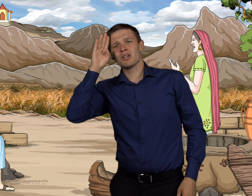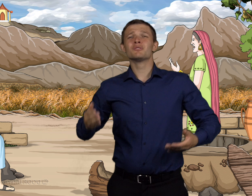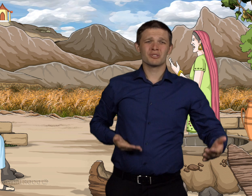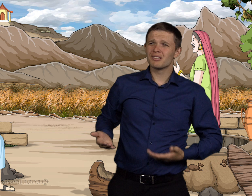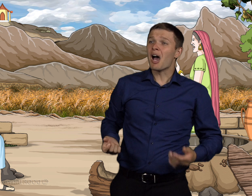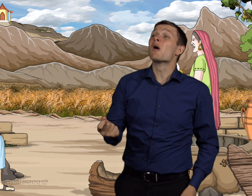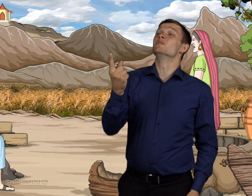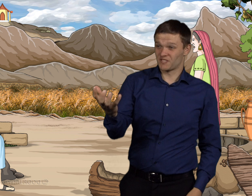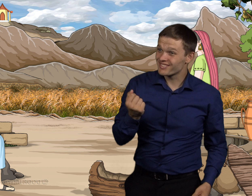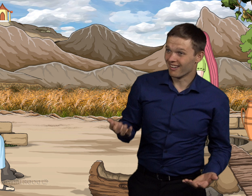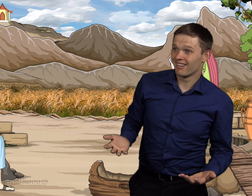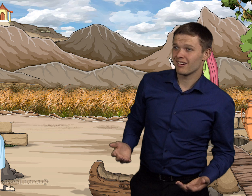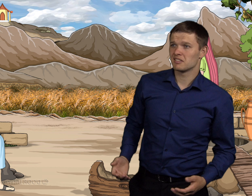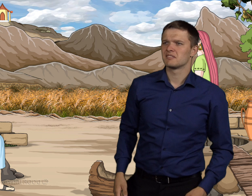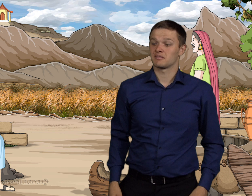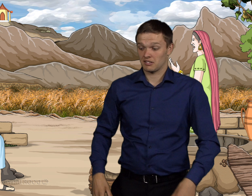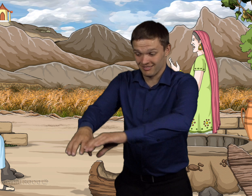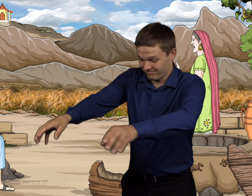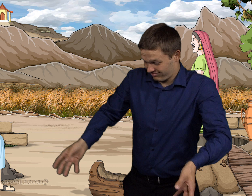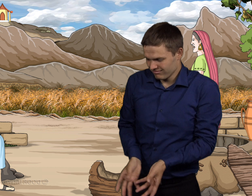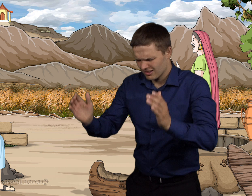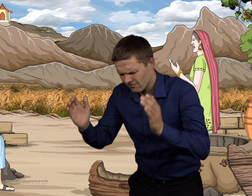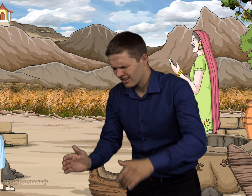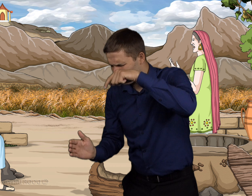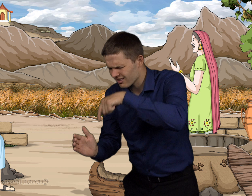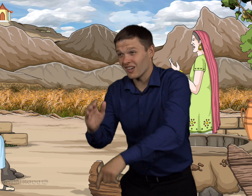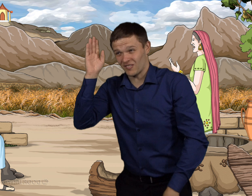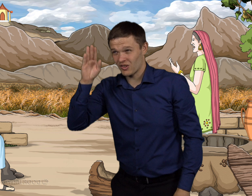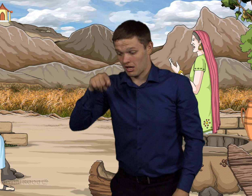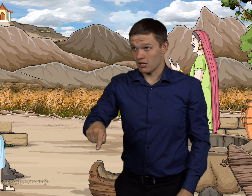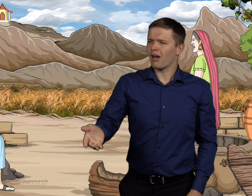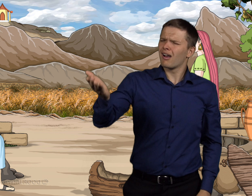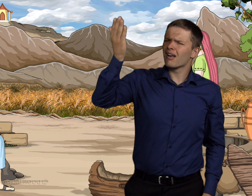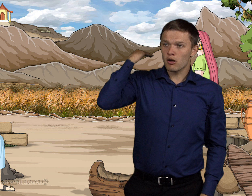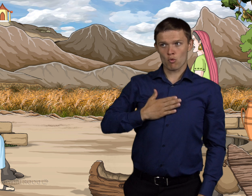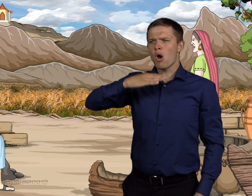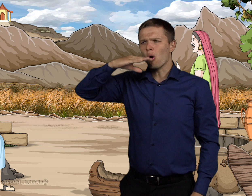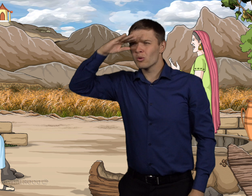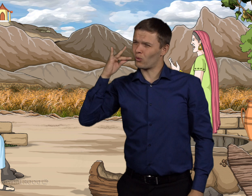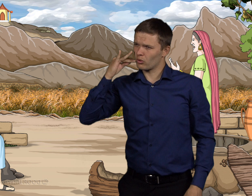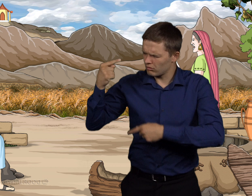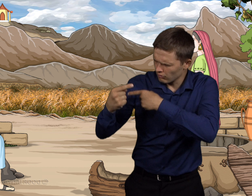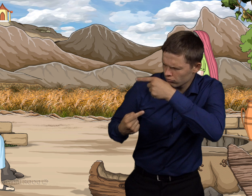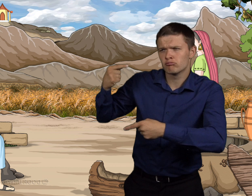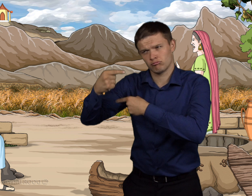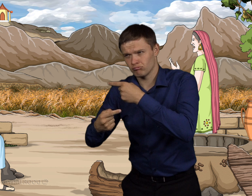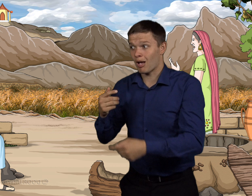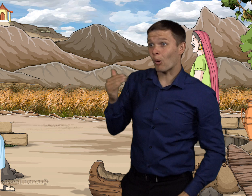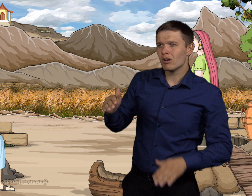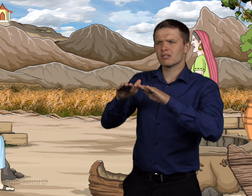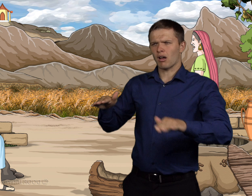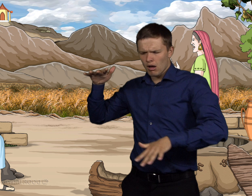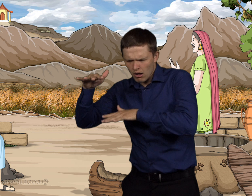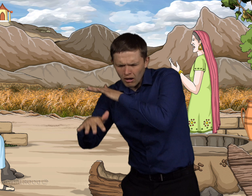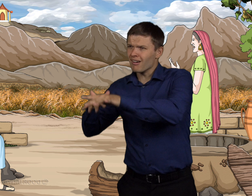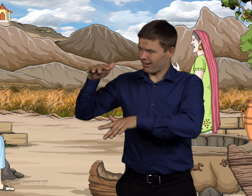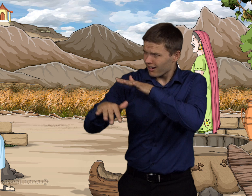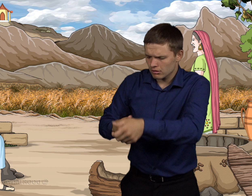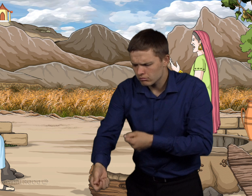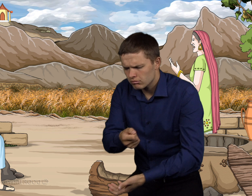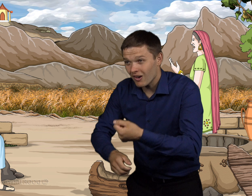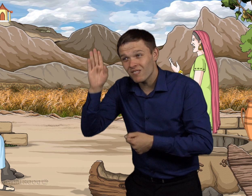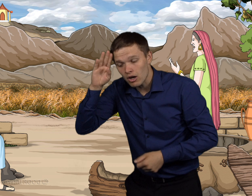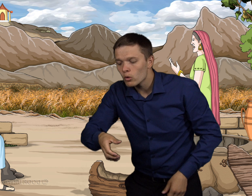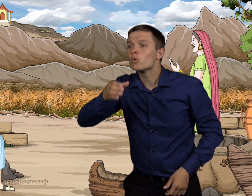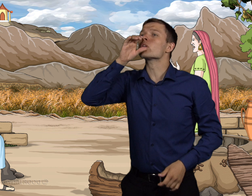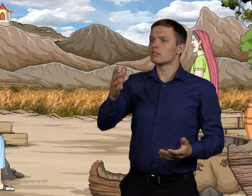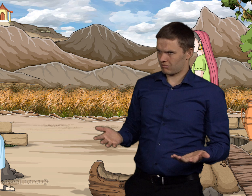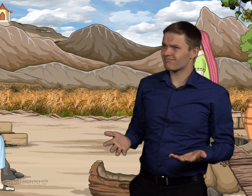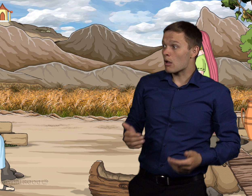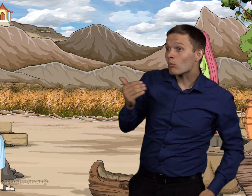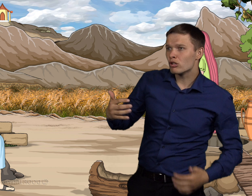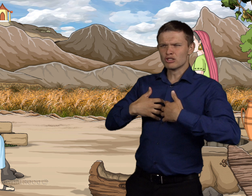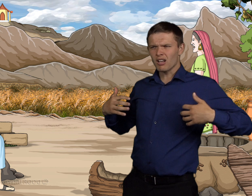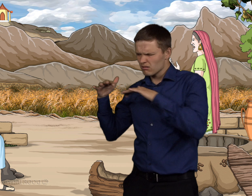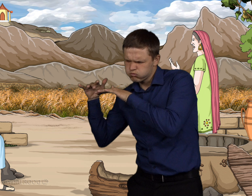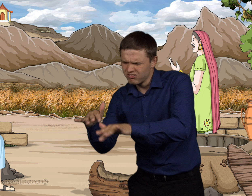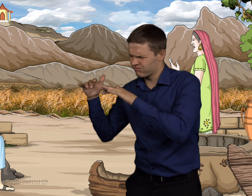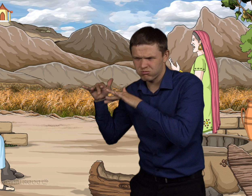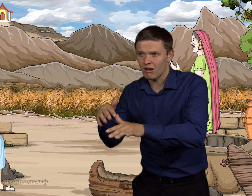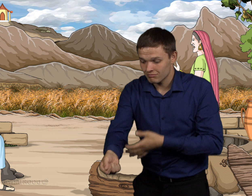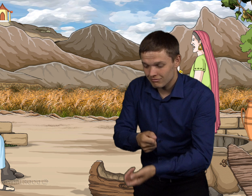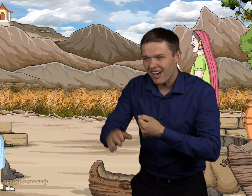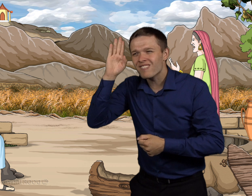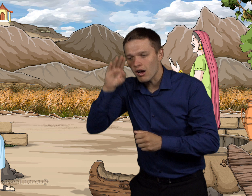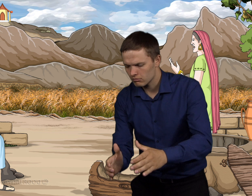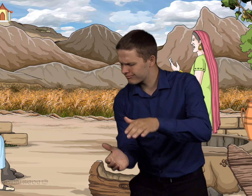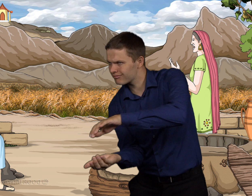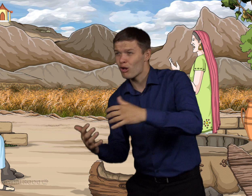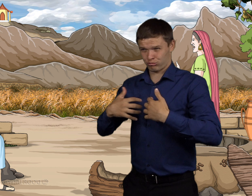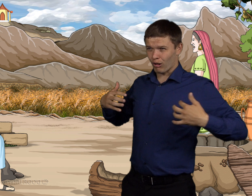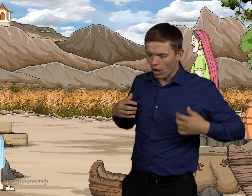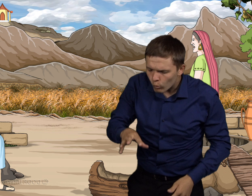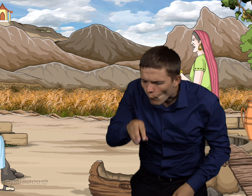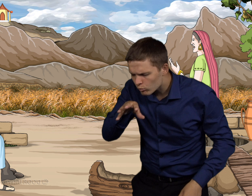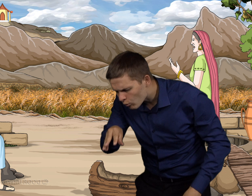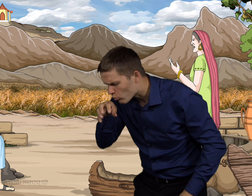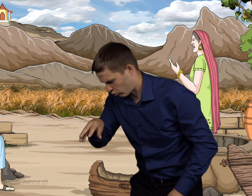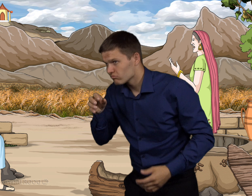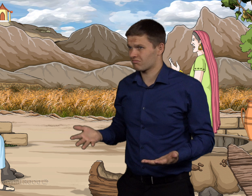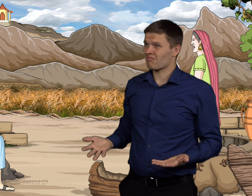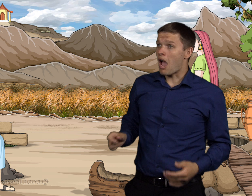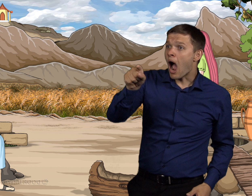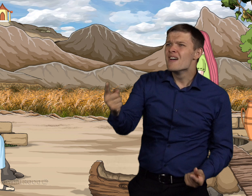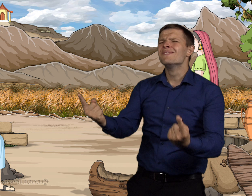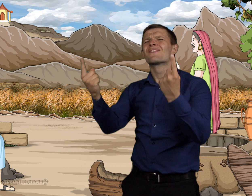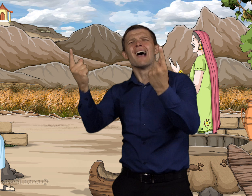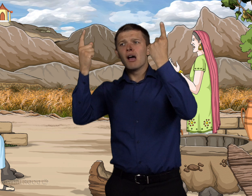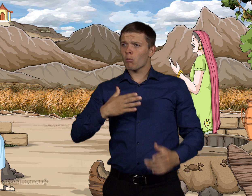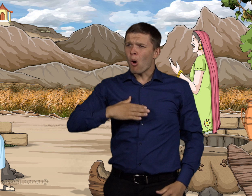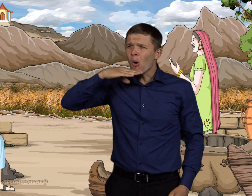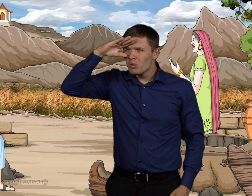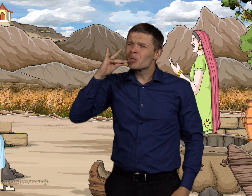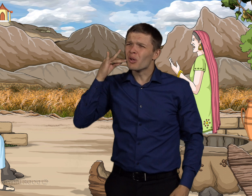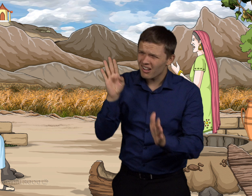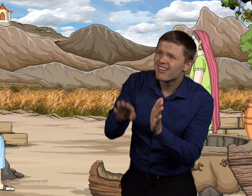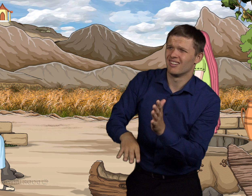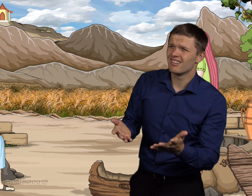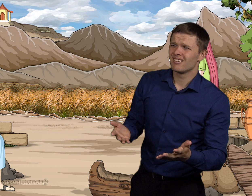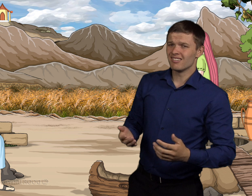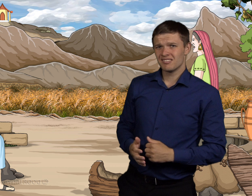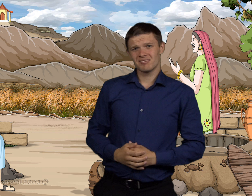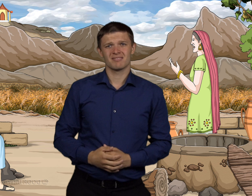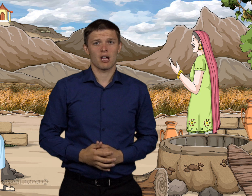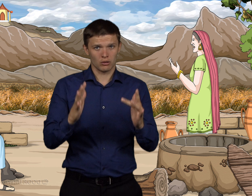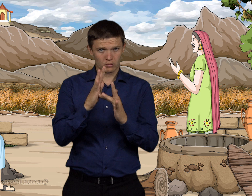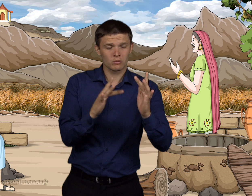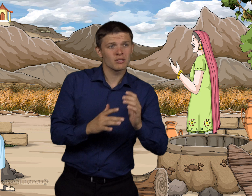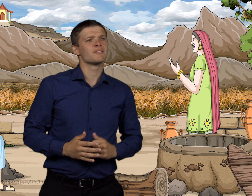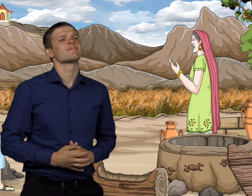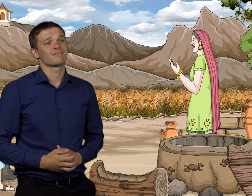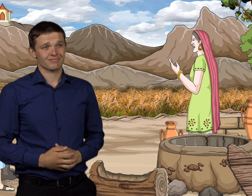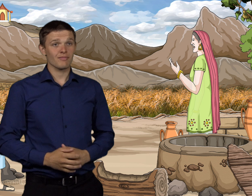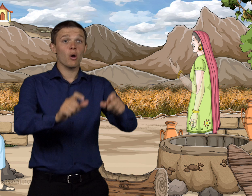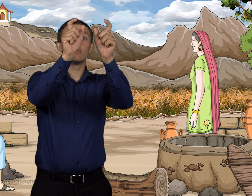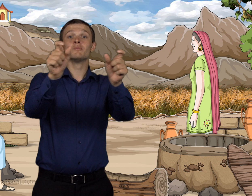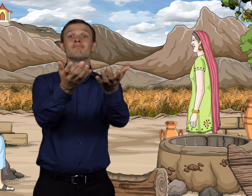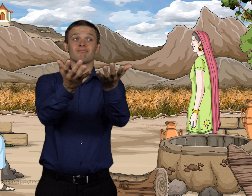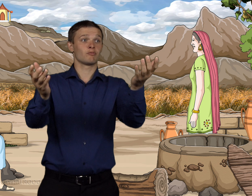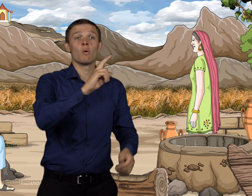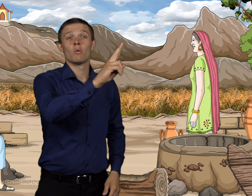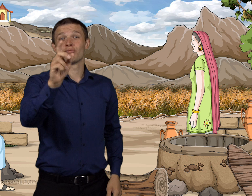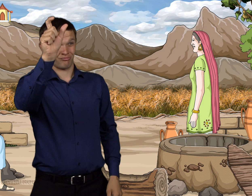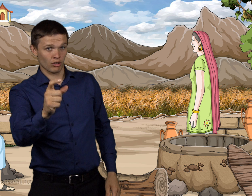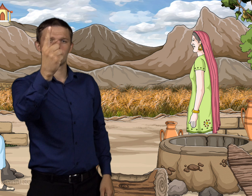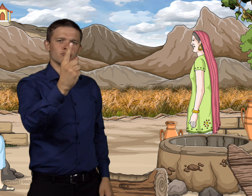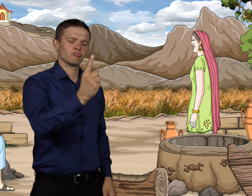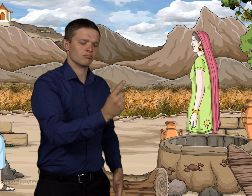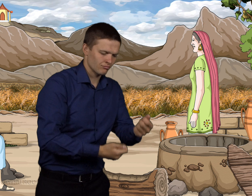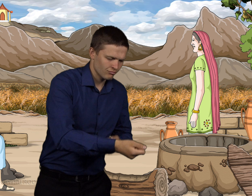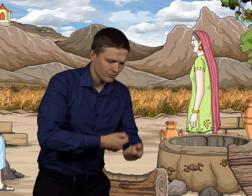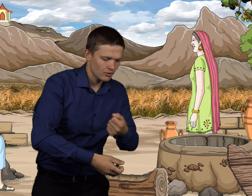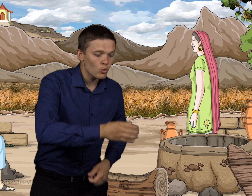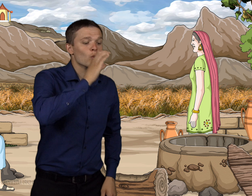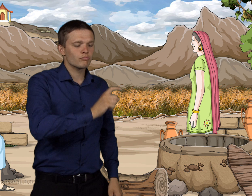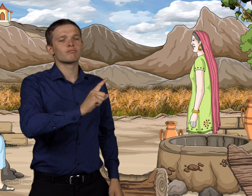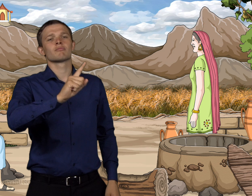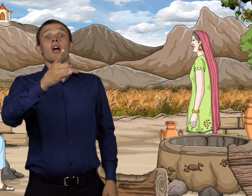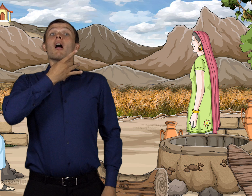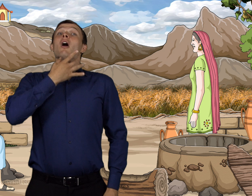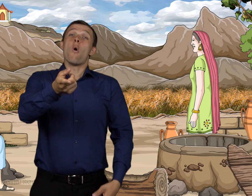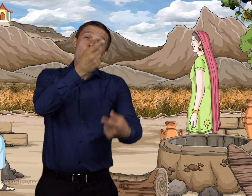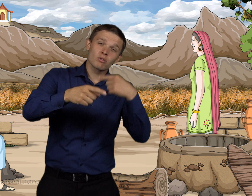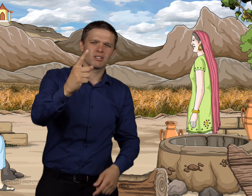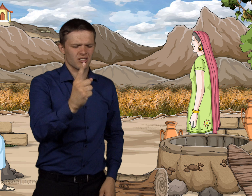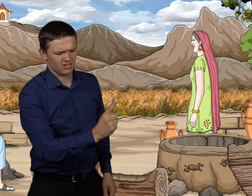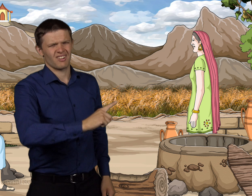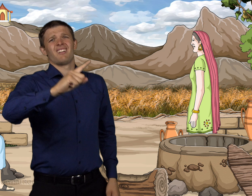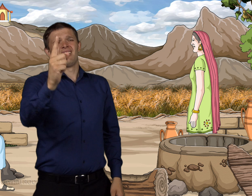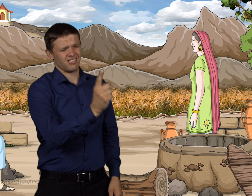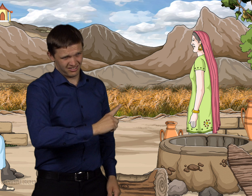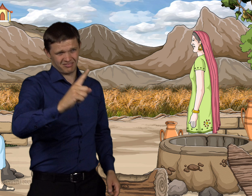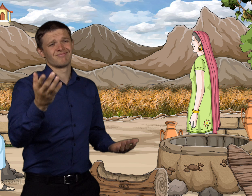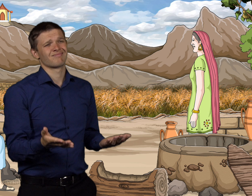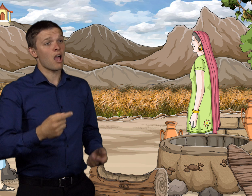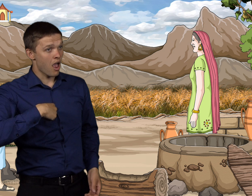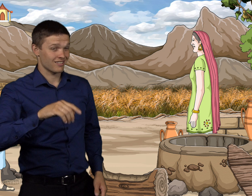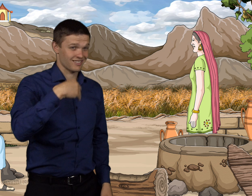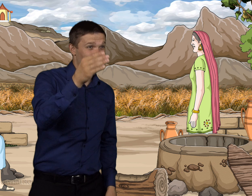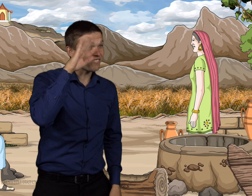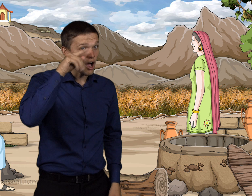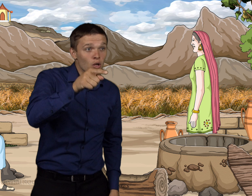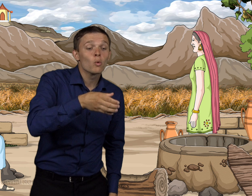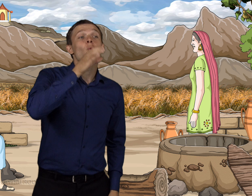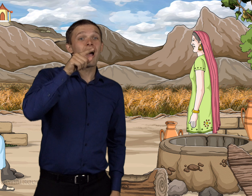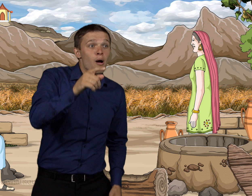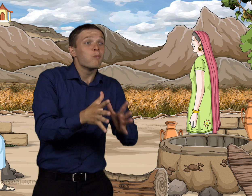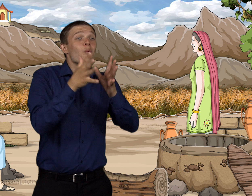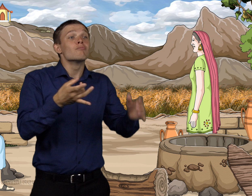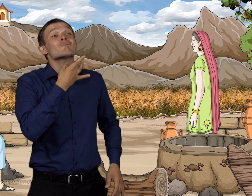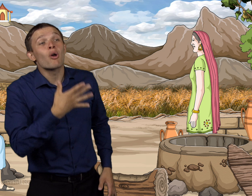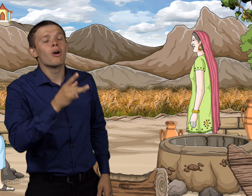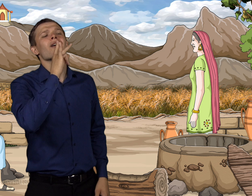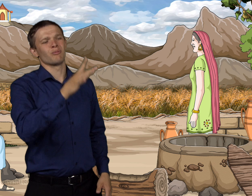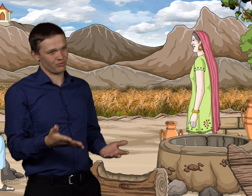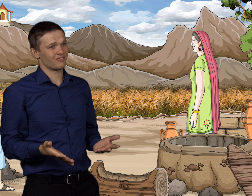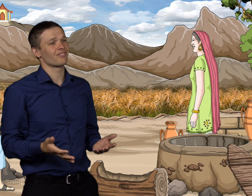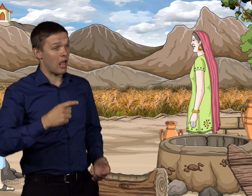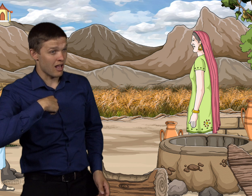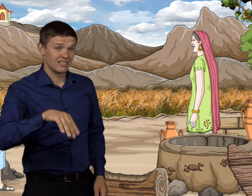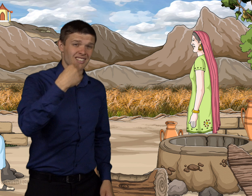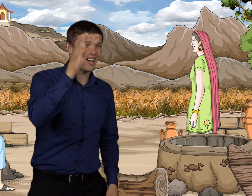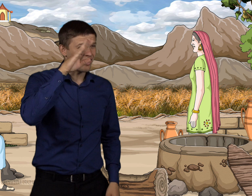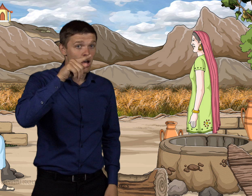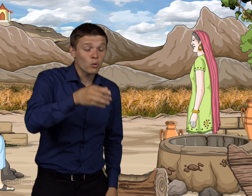Where then will You get this living water? Are You greater than our father Jacob, who gave us this well and drank from it himself, as did his sons and his livestock?” Jesus said to her, “Everyone who drinks this water will be thirsty again. But whoever drinks the water I give him will never thirst.